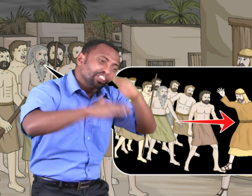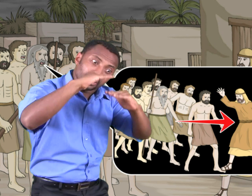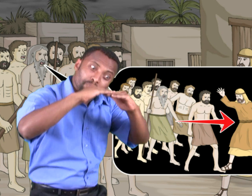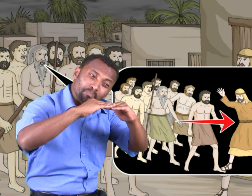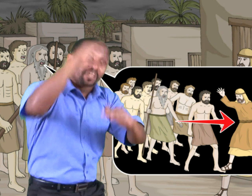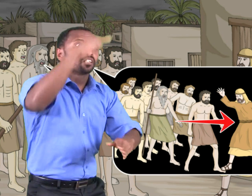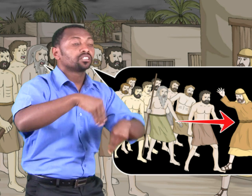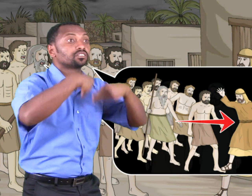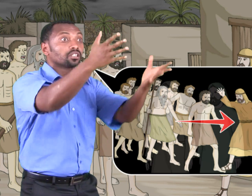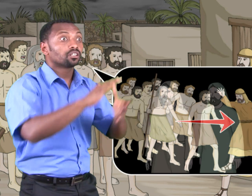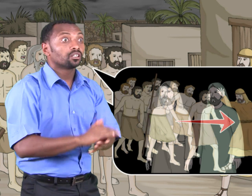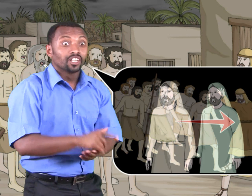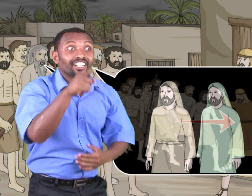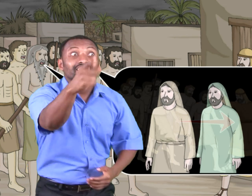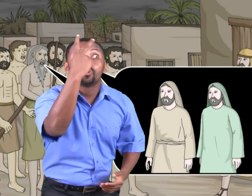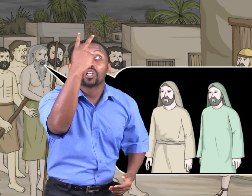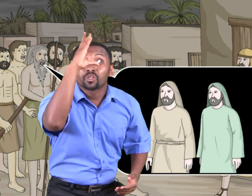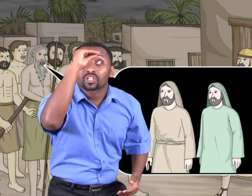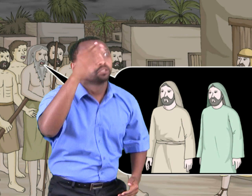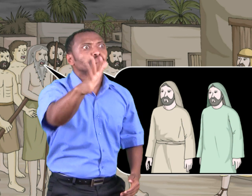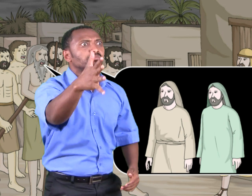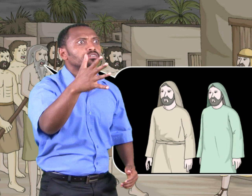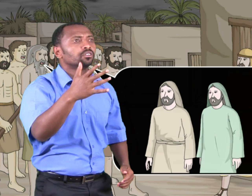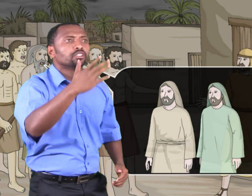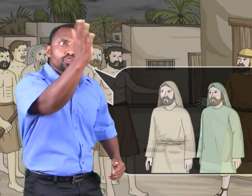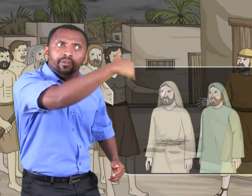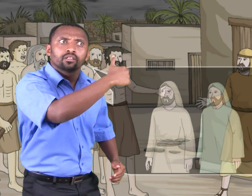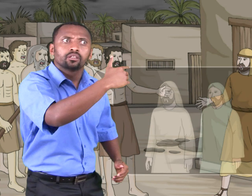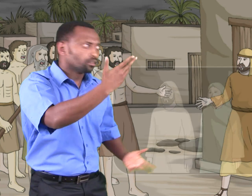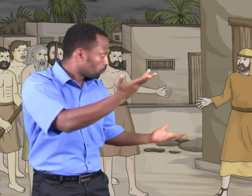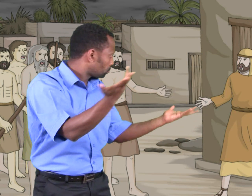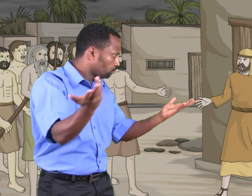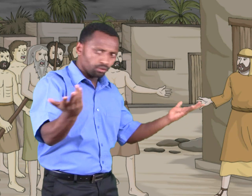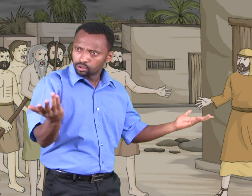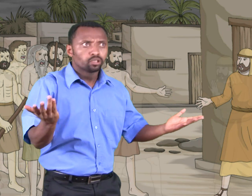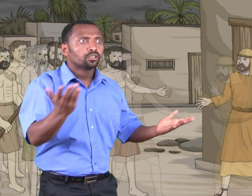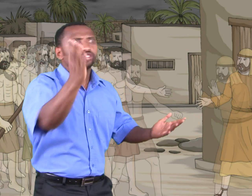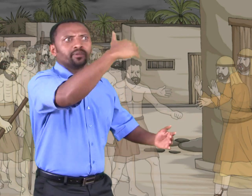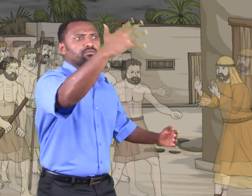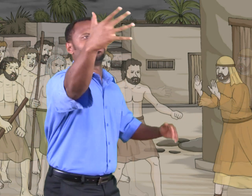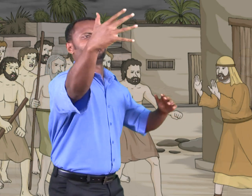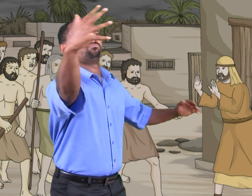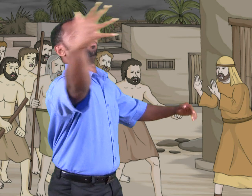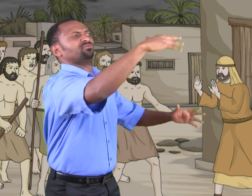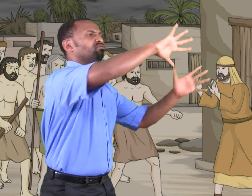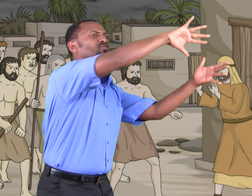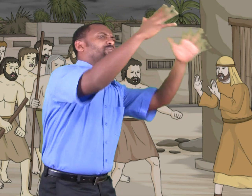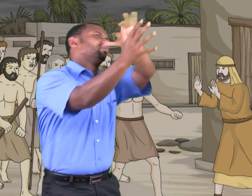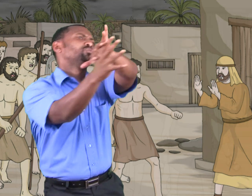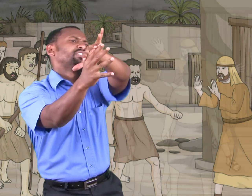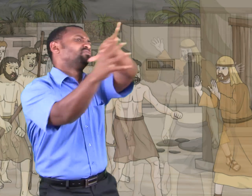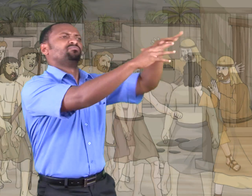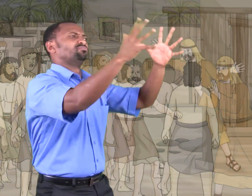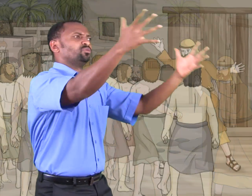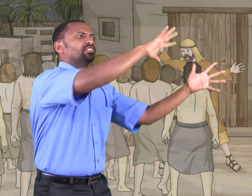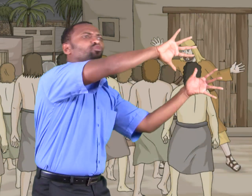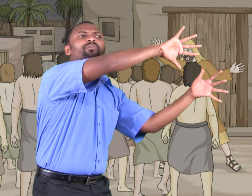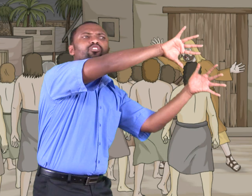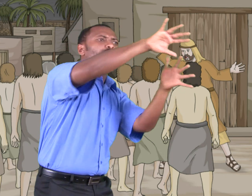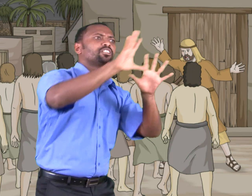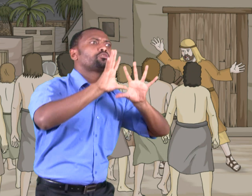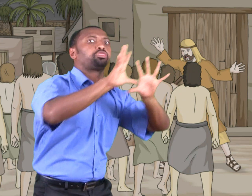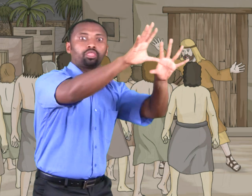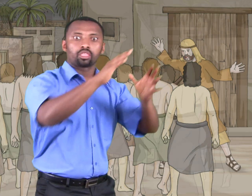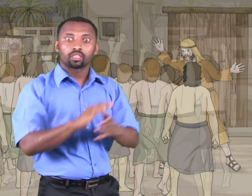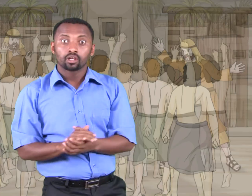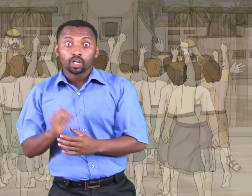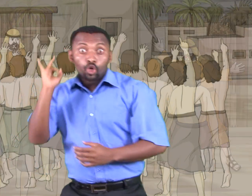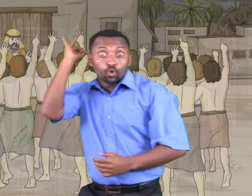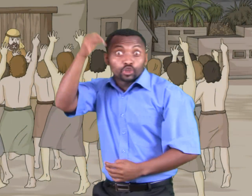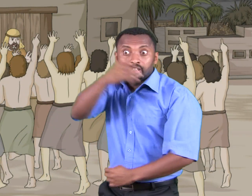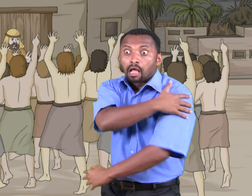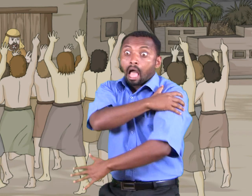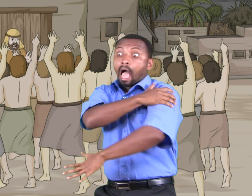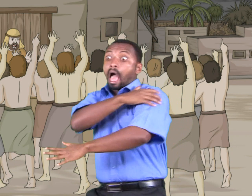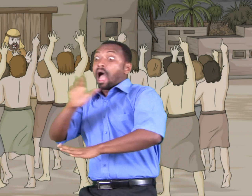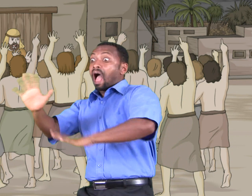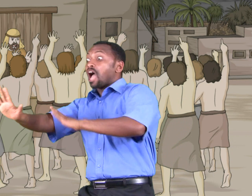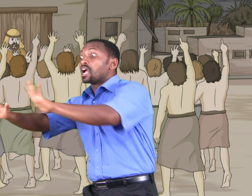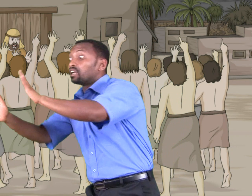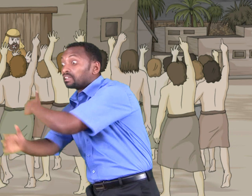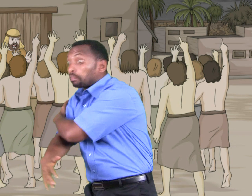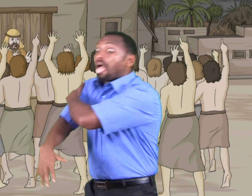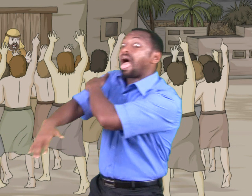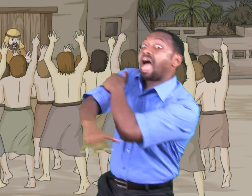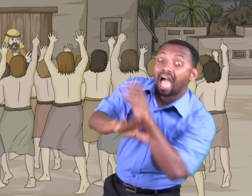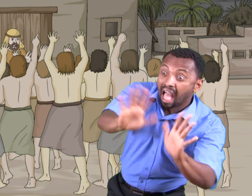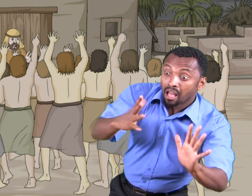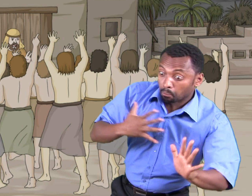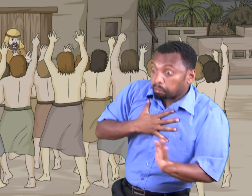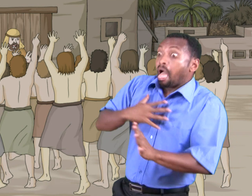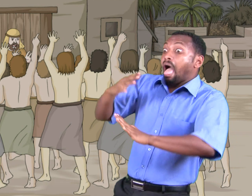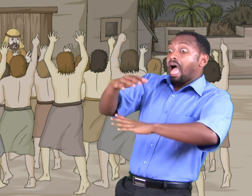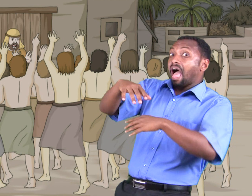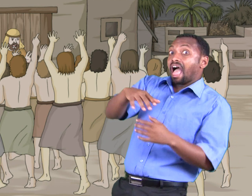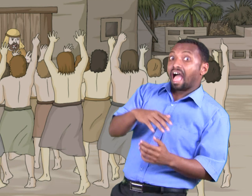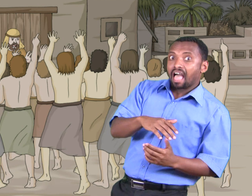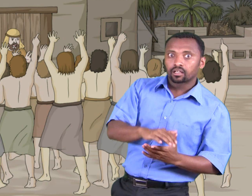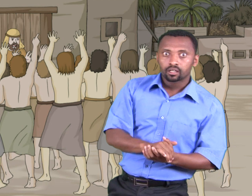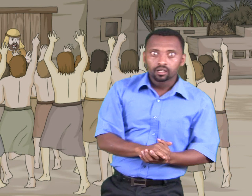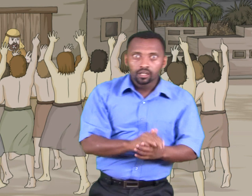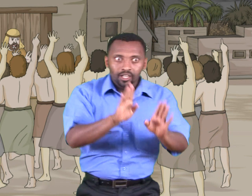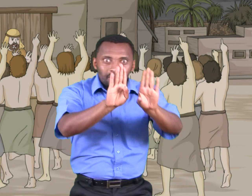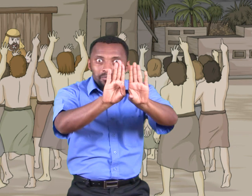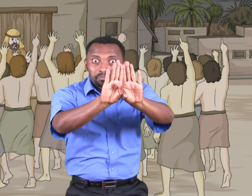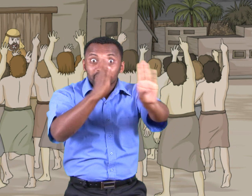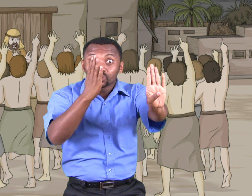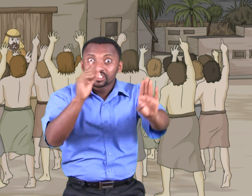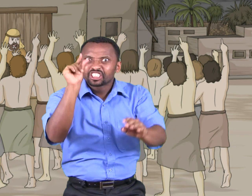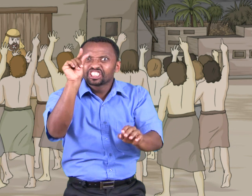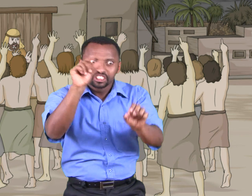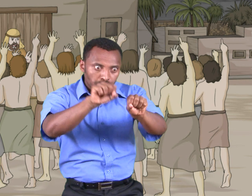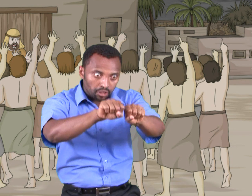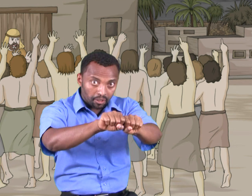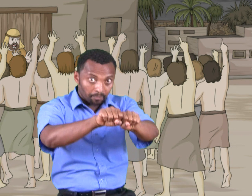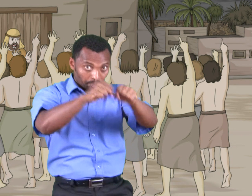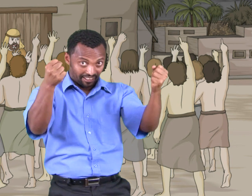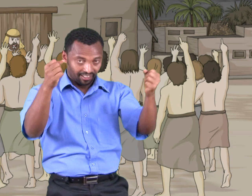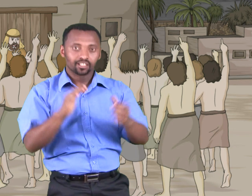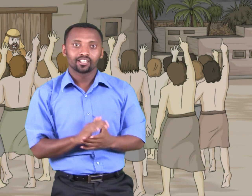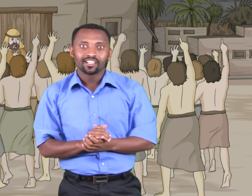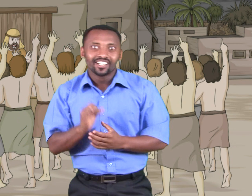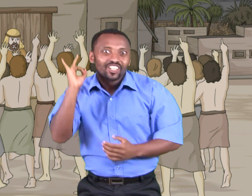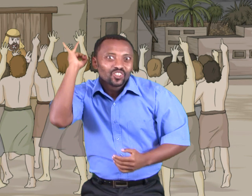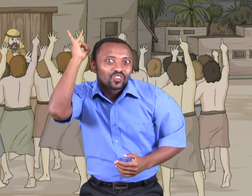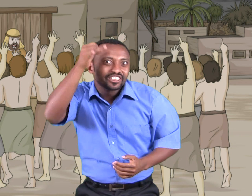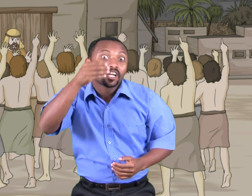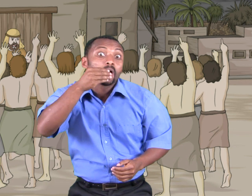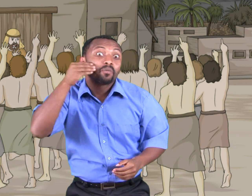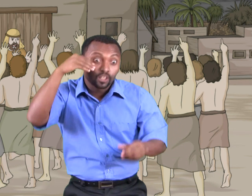And they pressed in on Lot and moved in to break down the door.